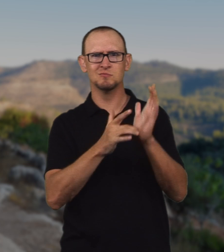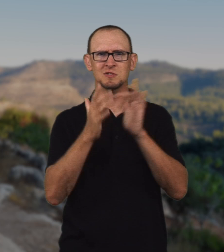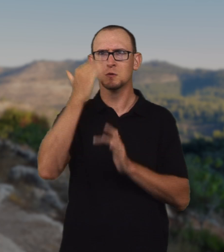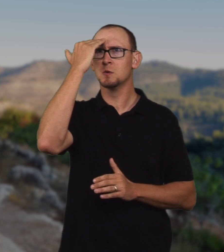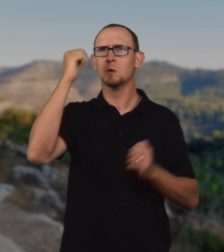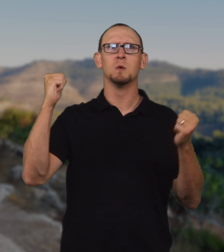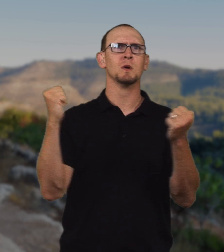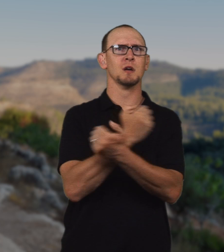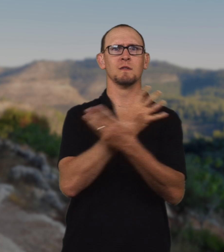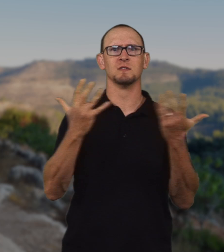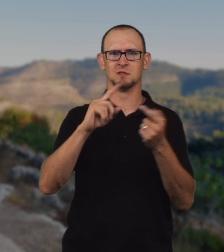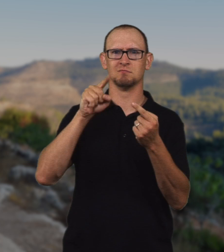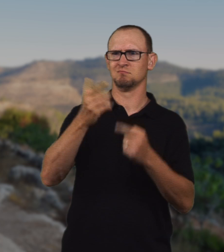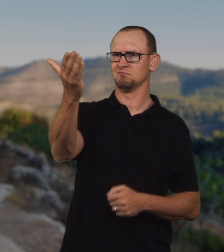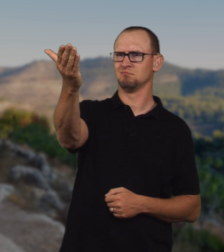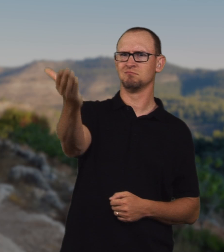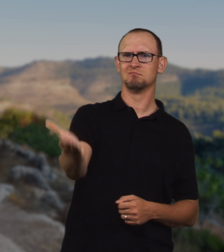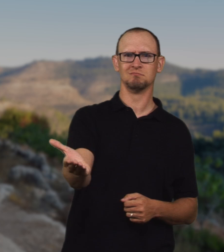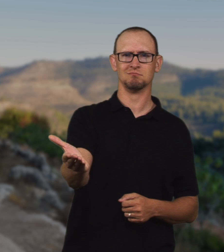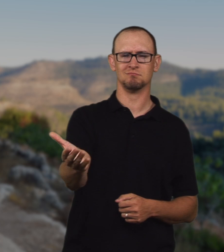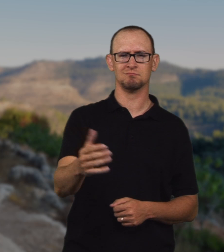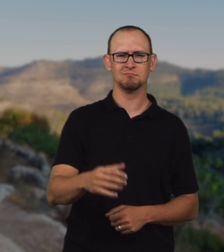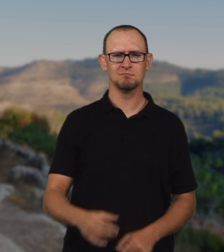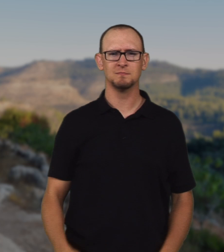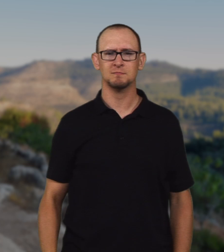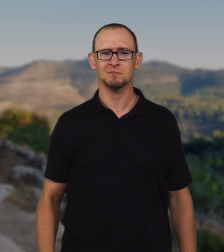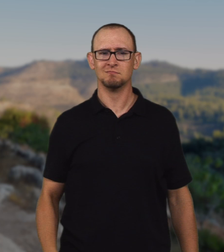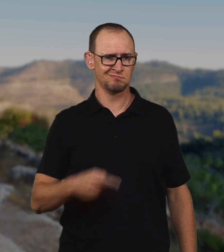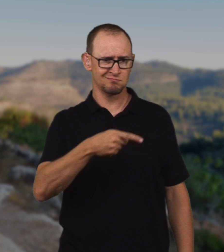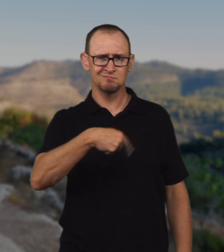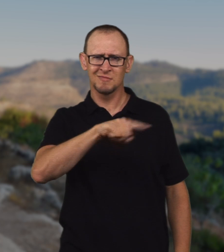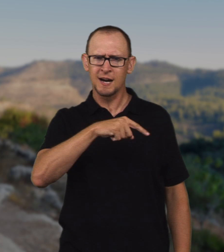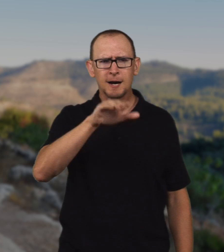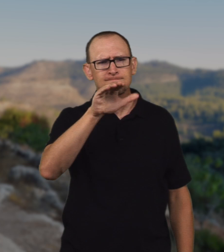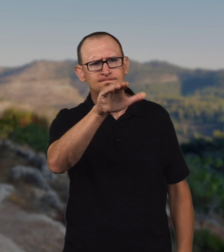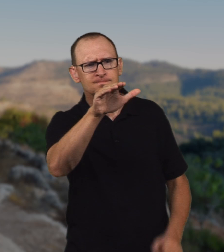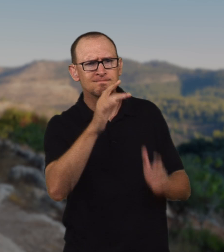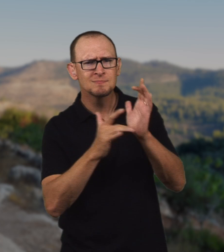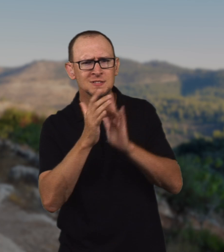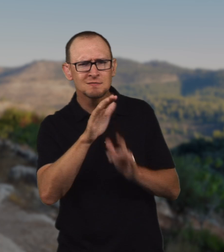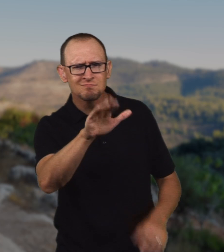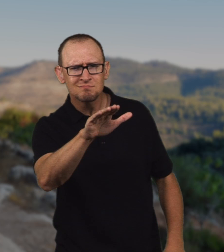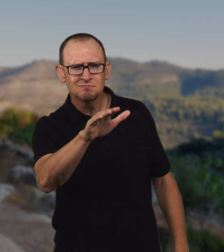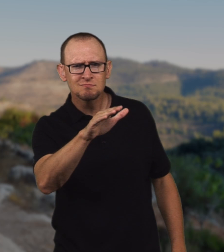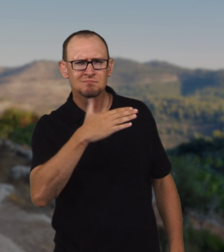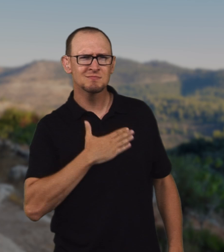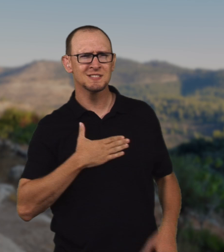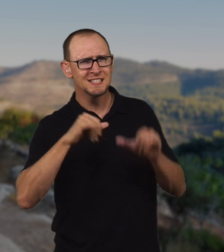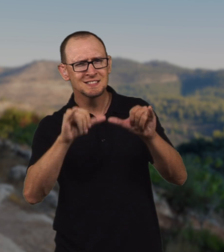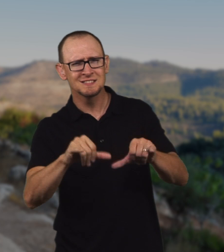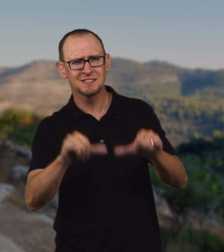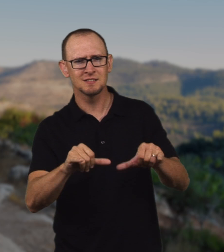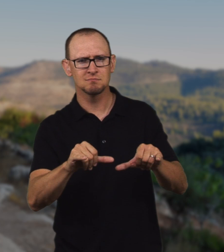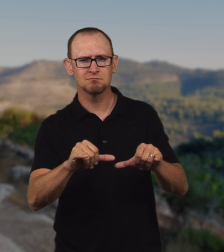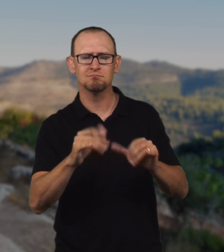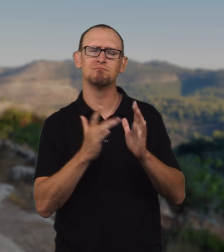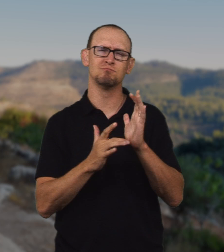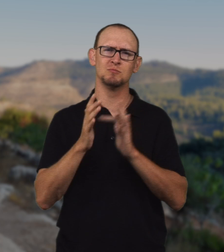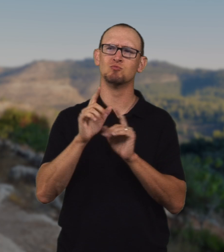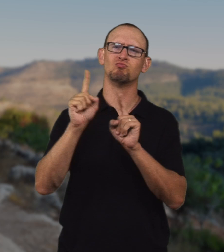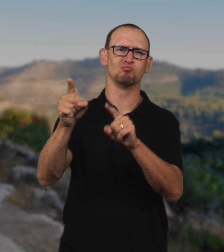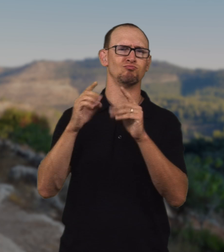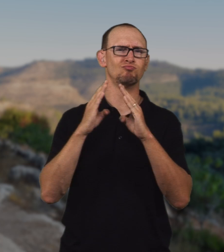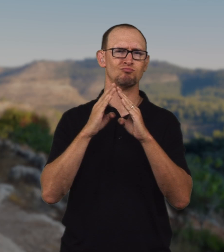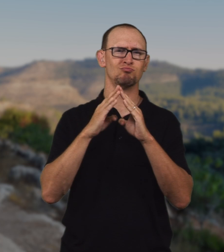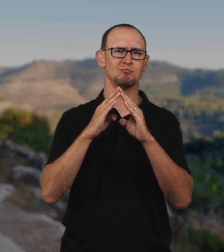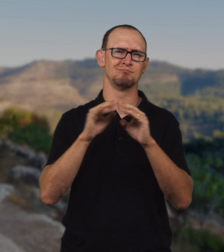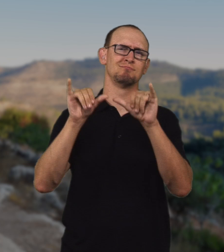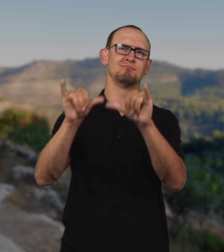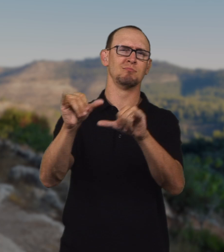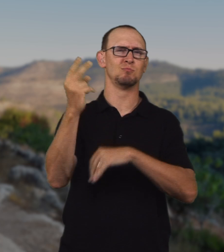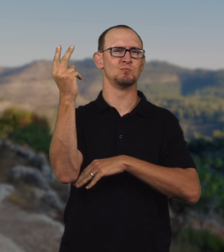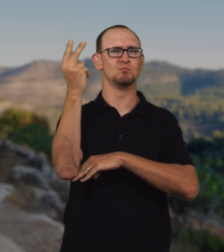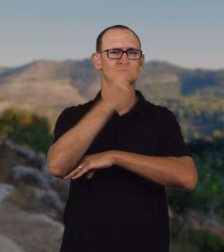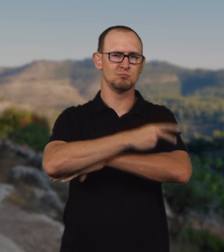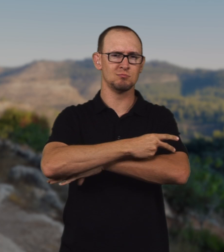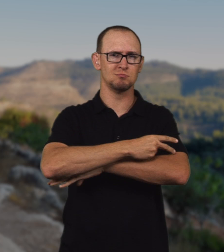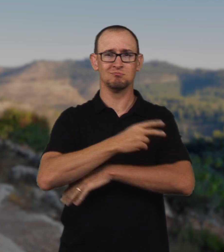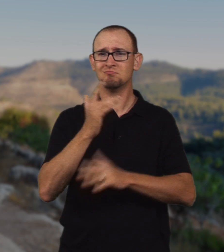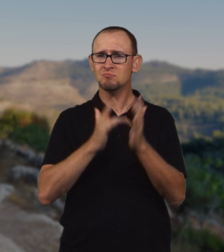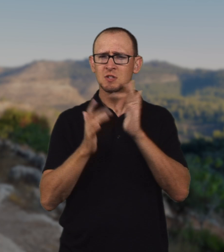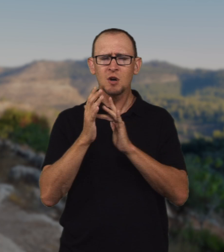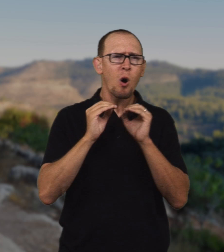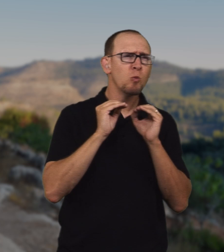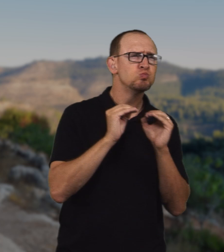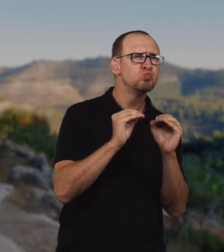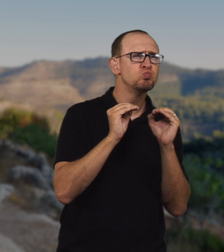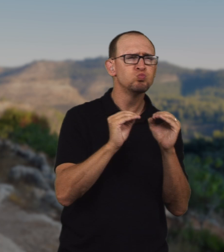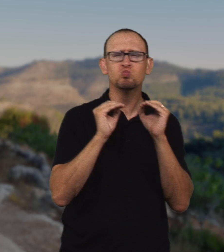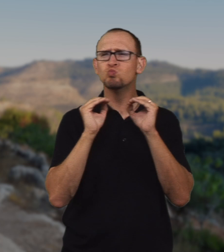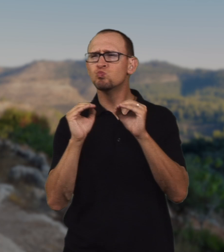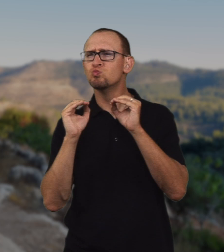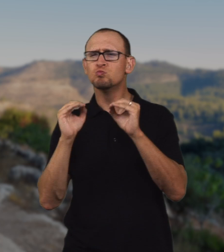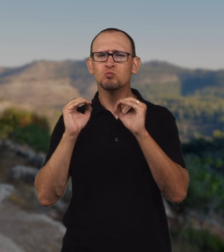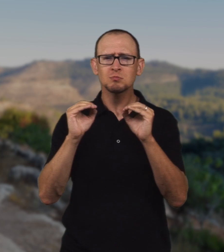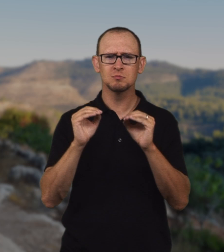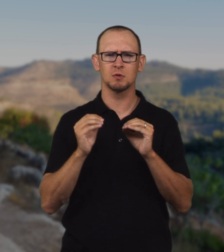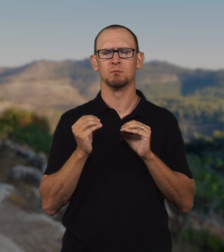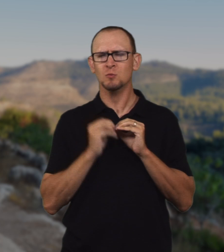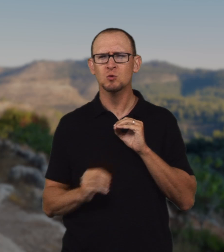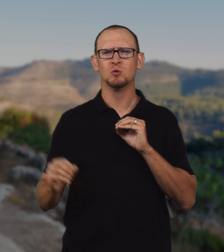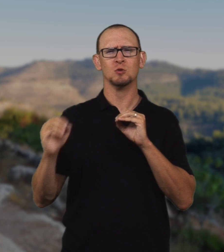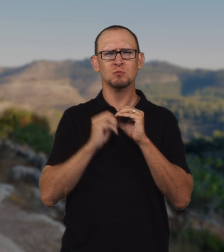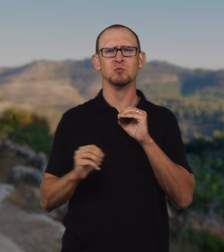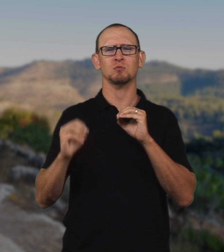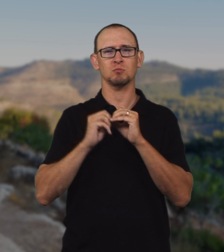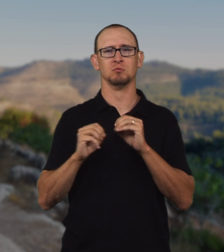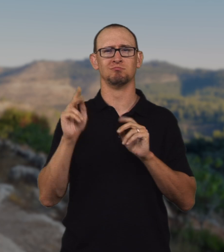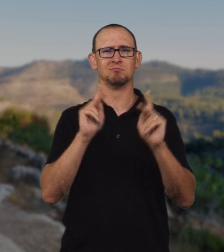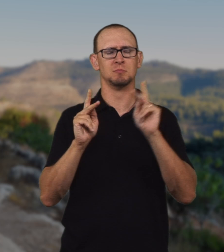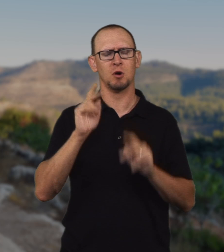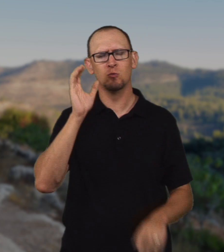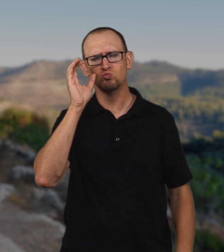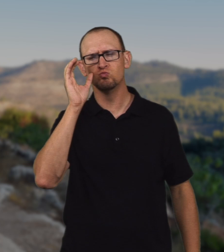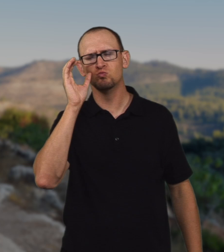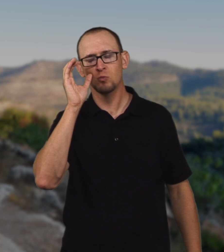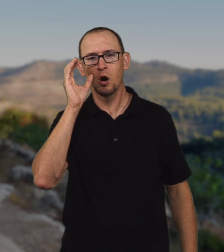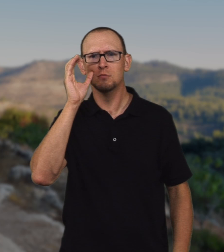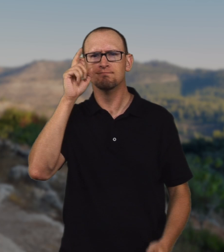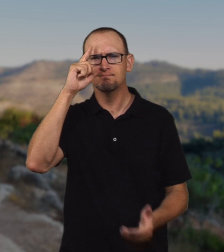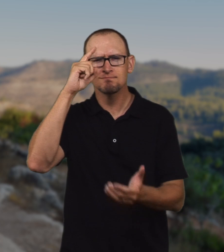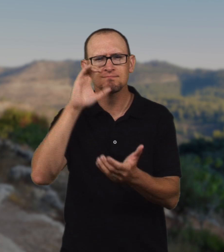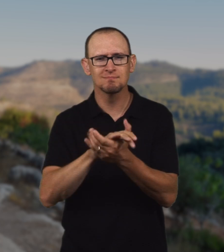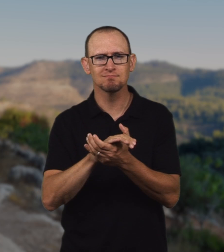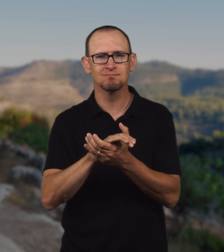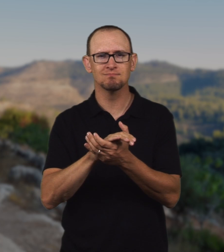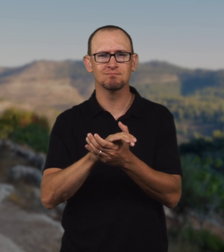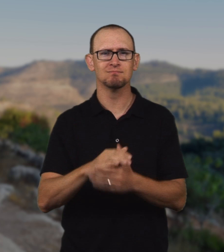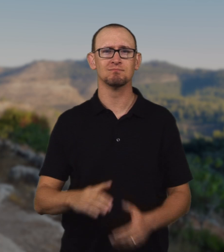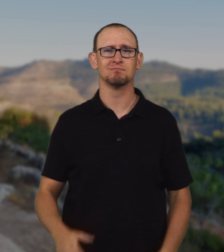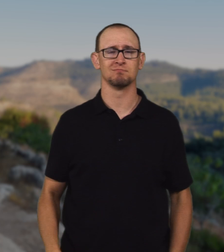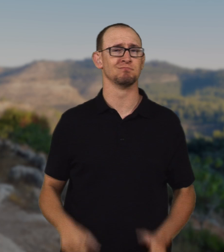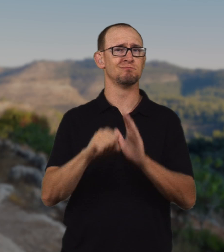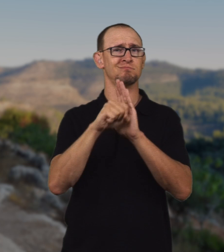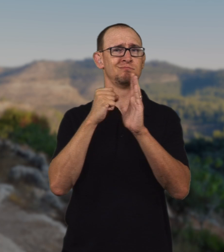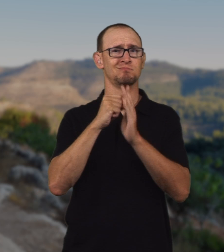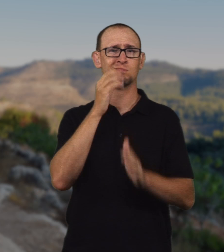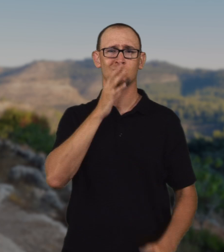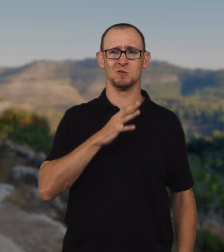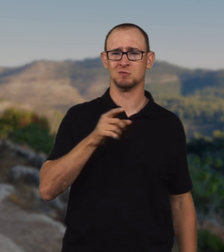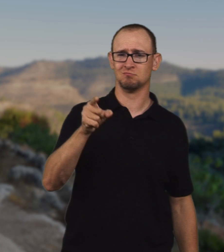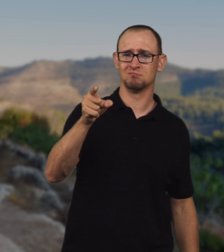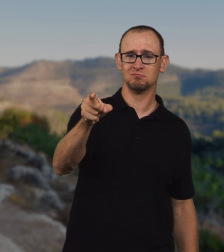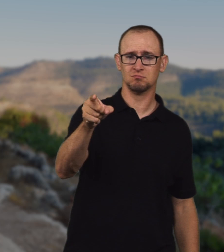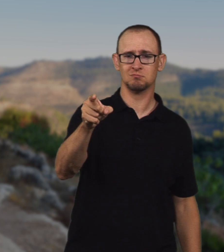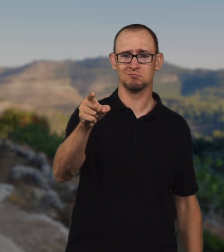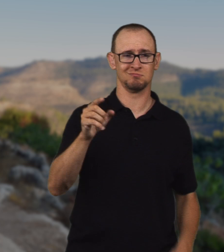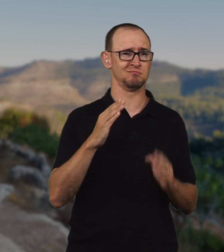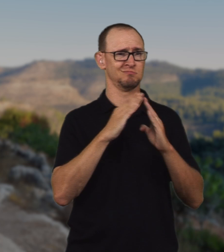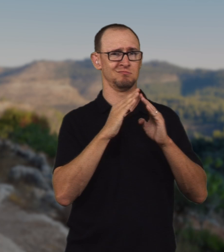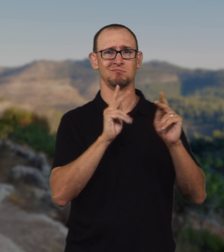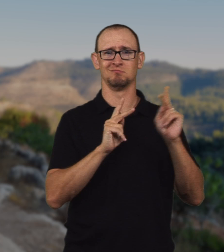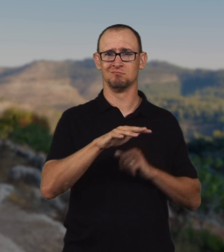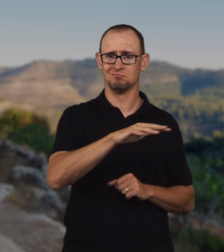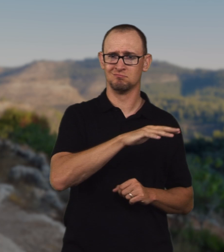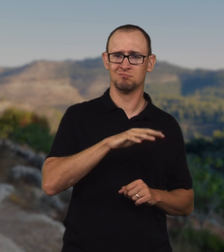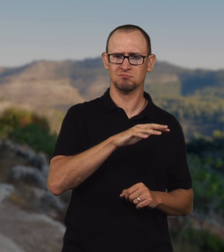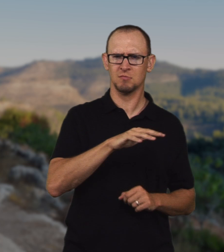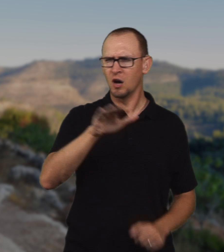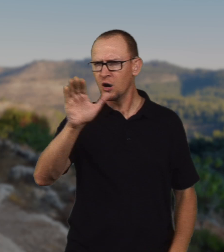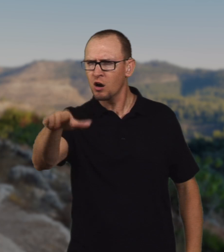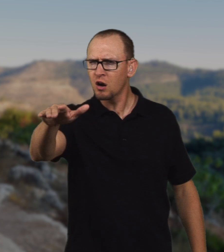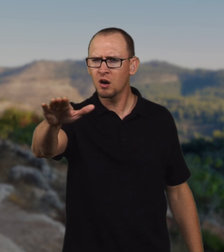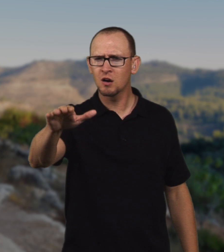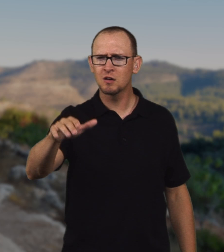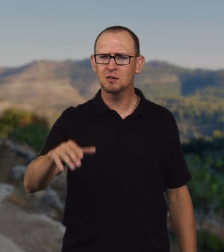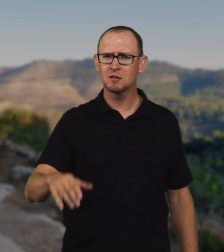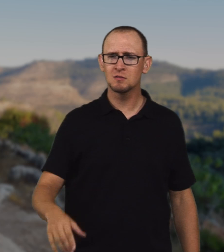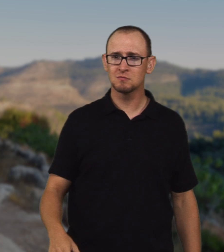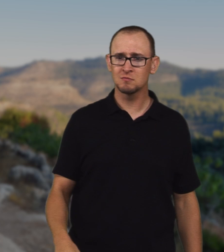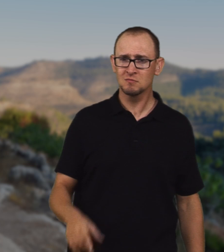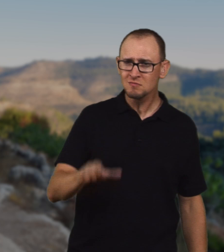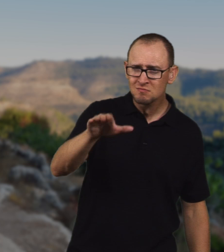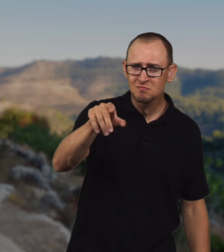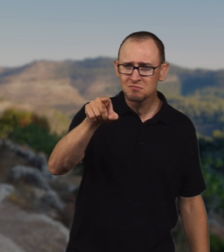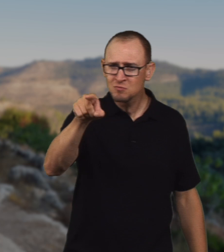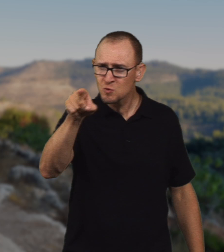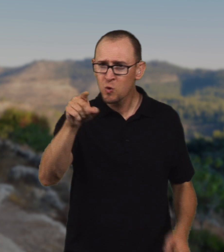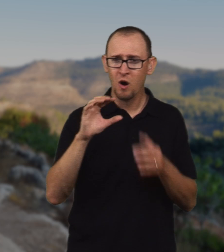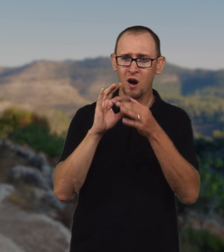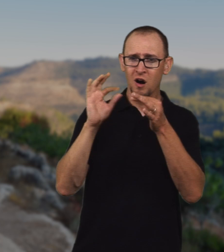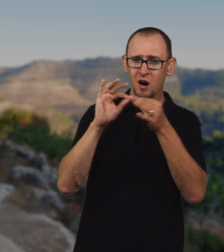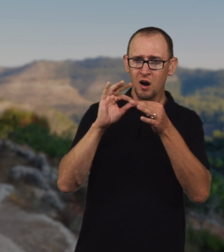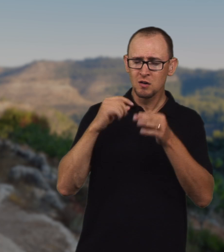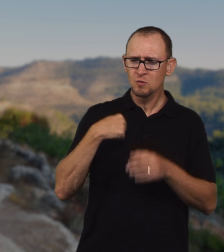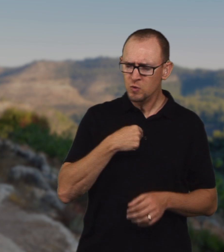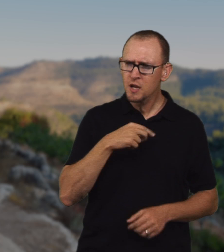So when the Samaritans came to Him, they asked Him to stay with them, and He stayed two days. And many more believed because of His message.